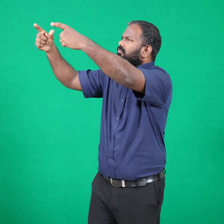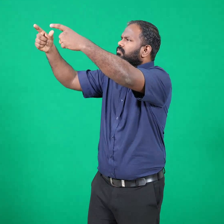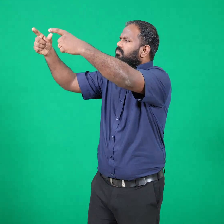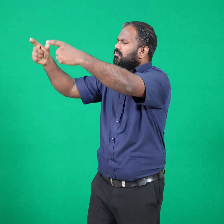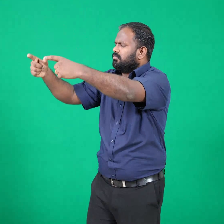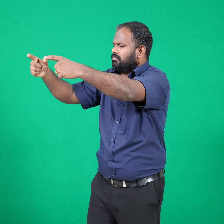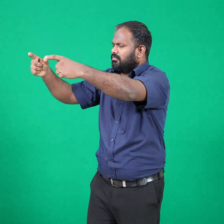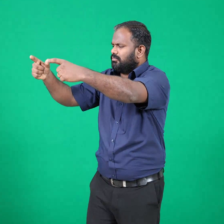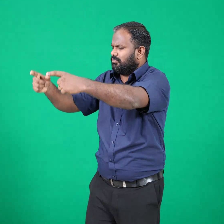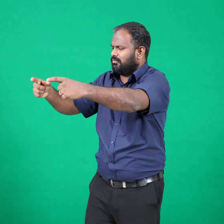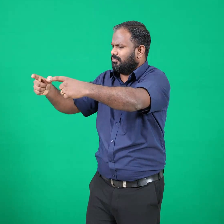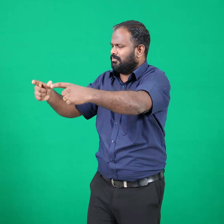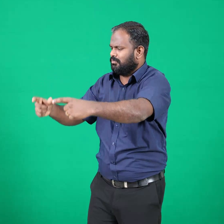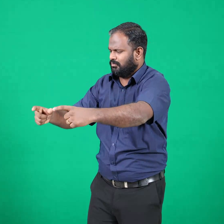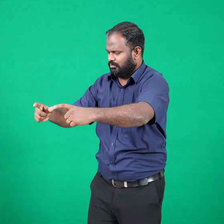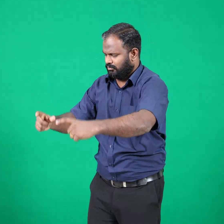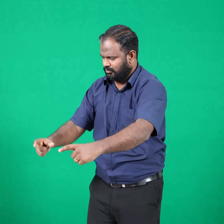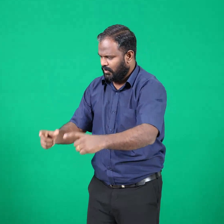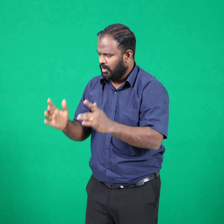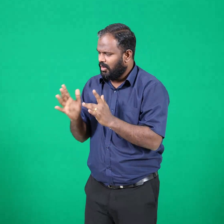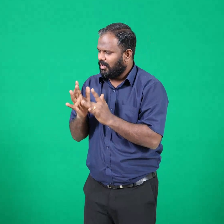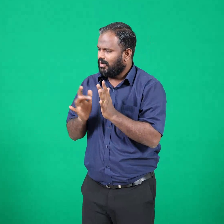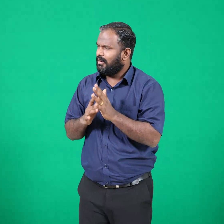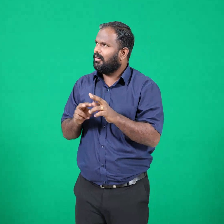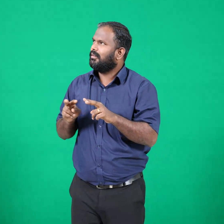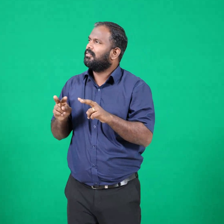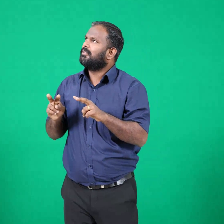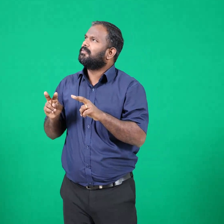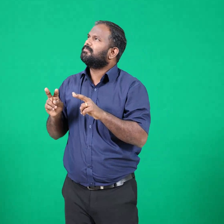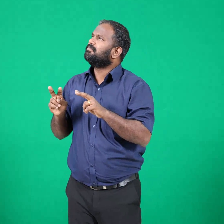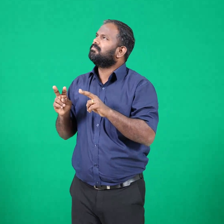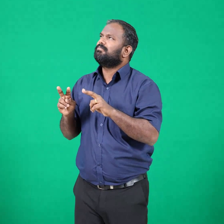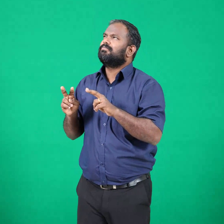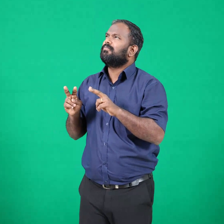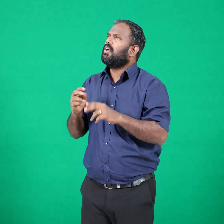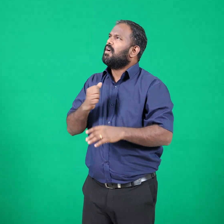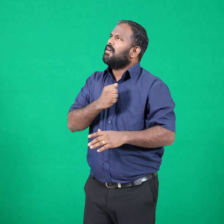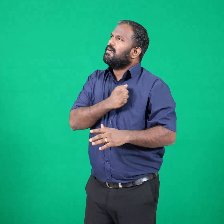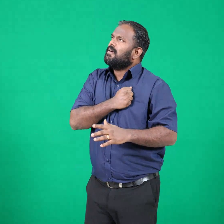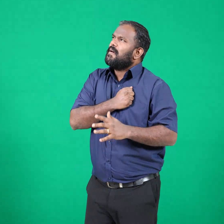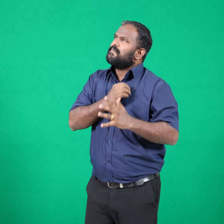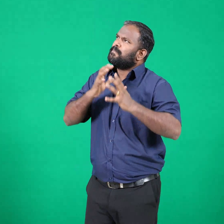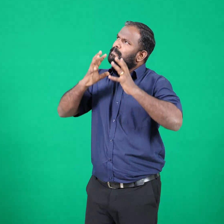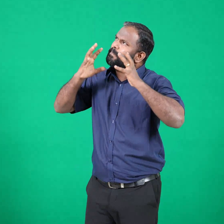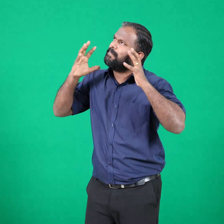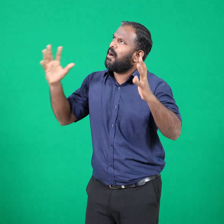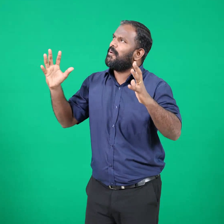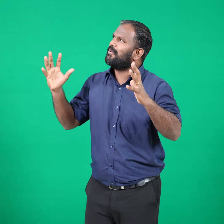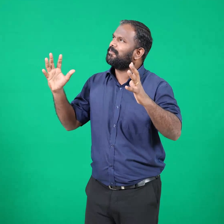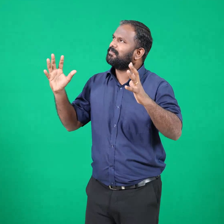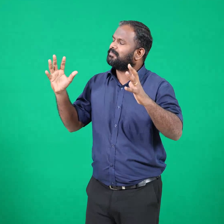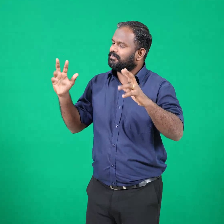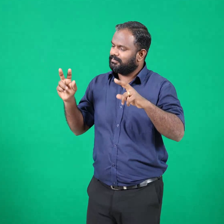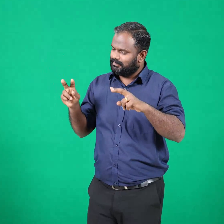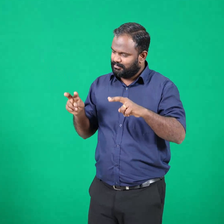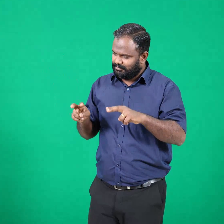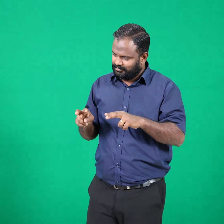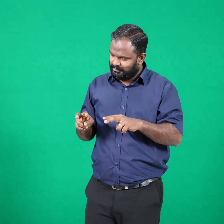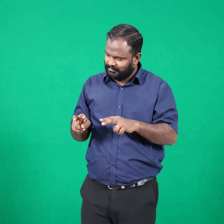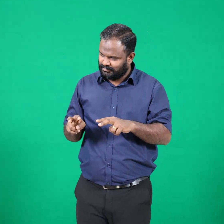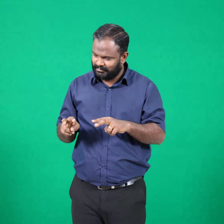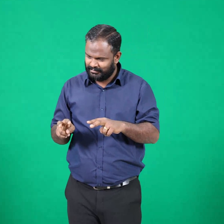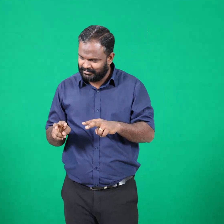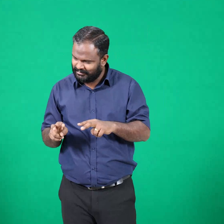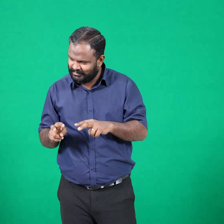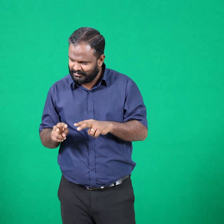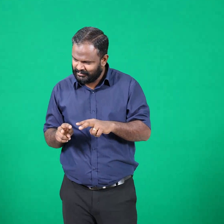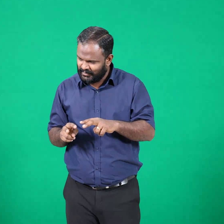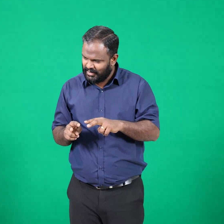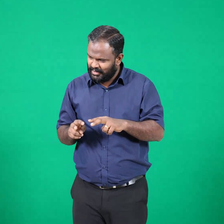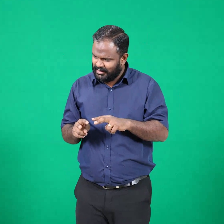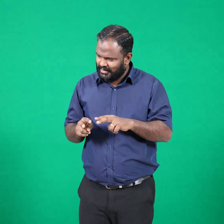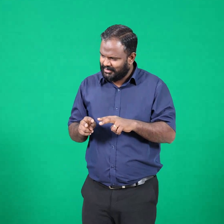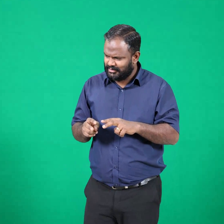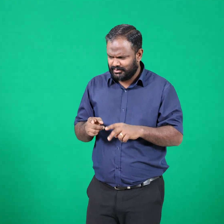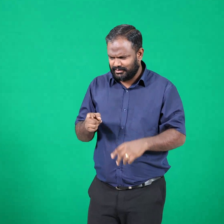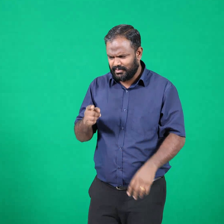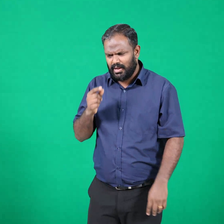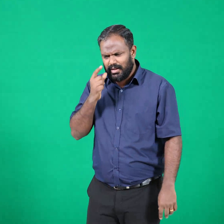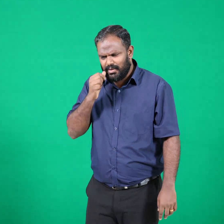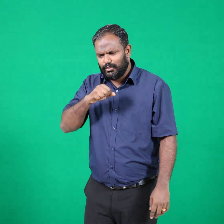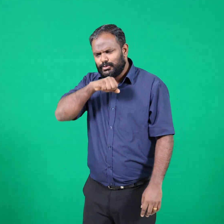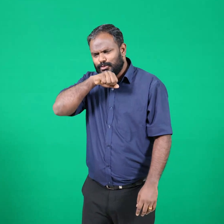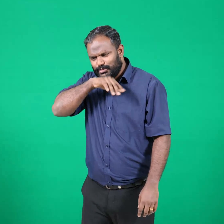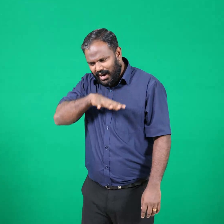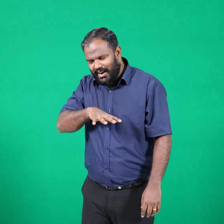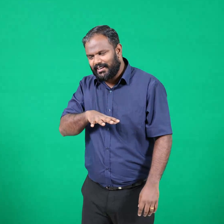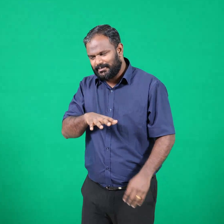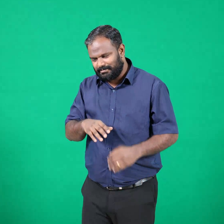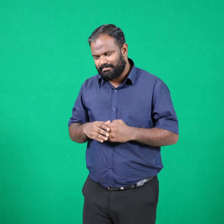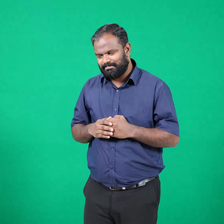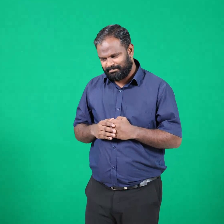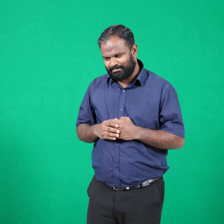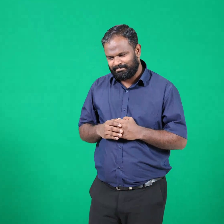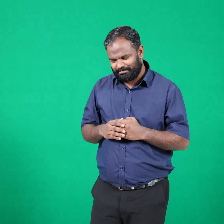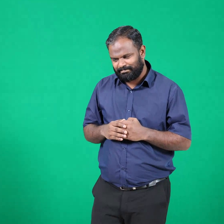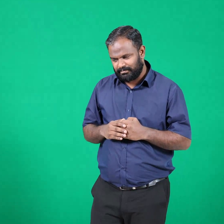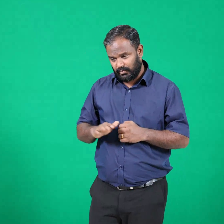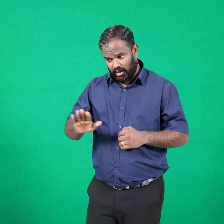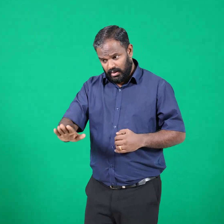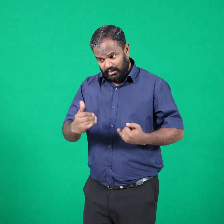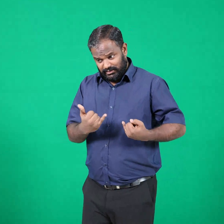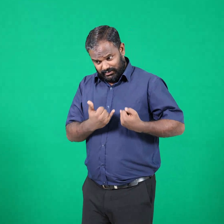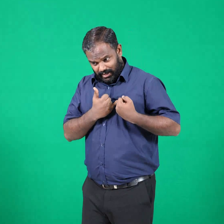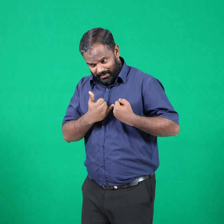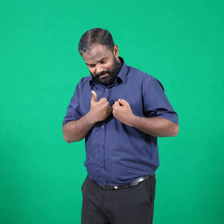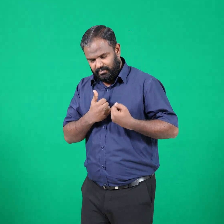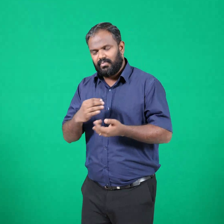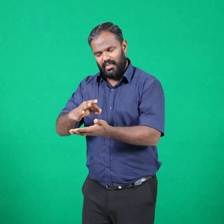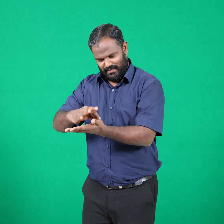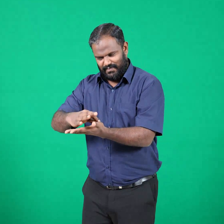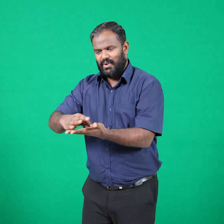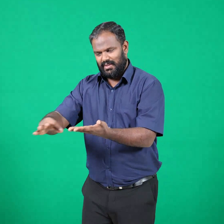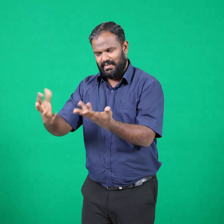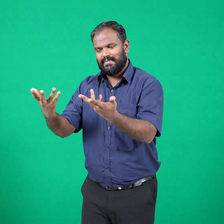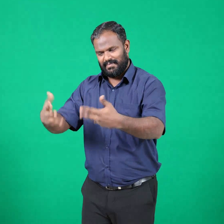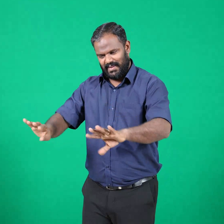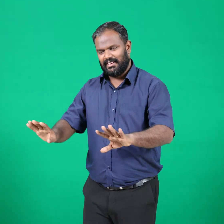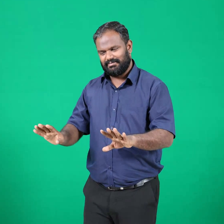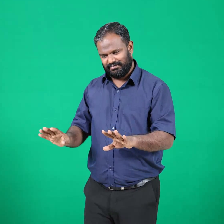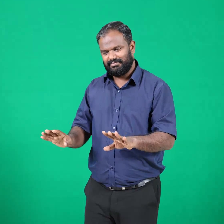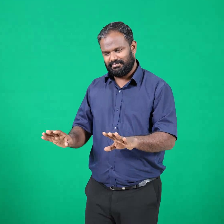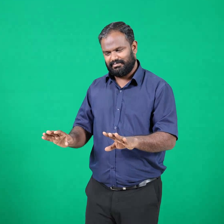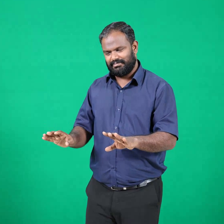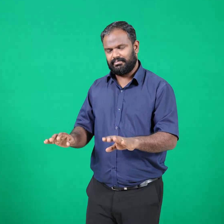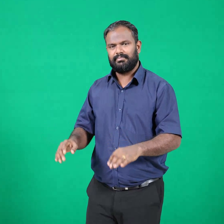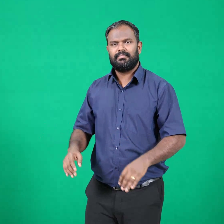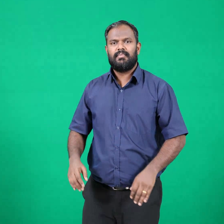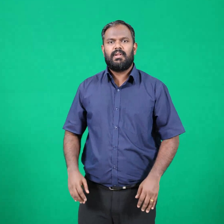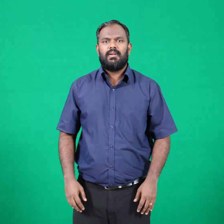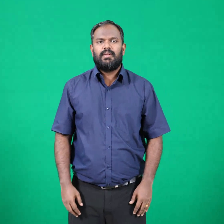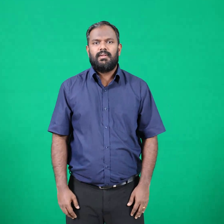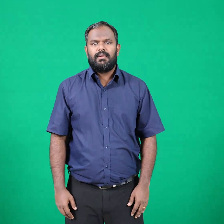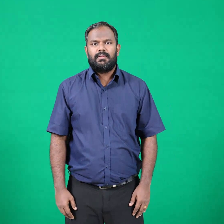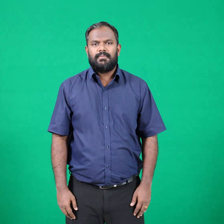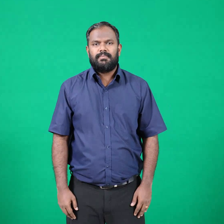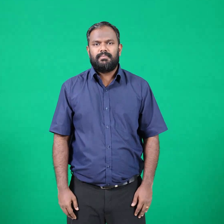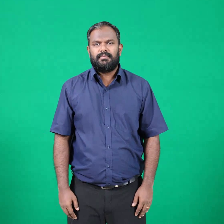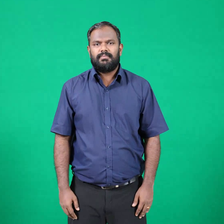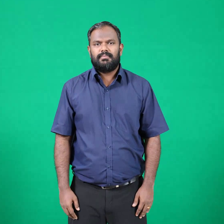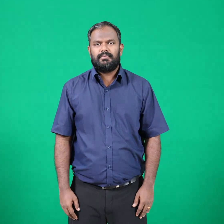When Jesus saw their faith, He said, "Friend, your sins are forgiven."